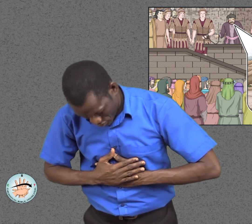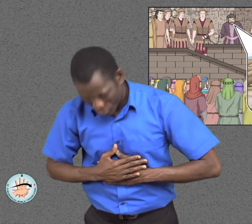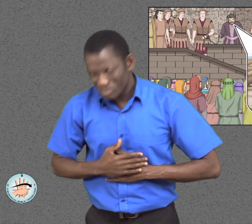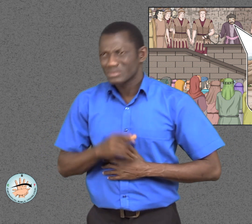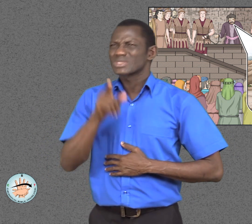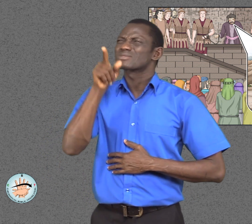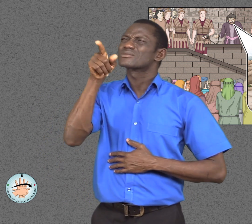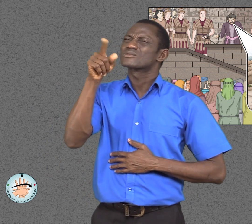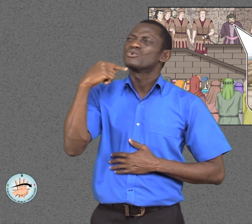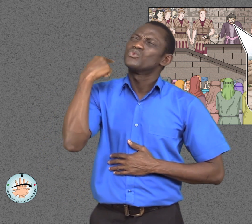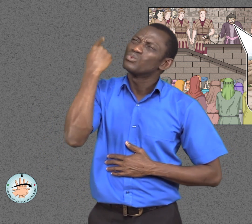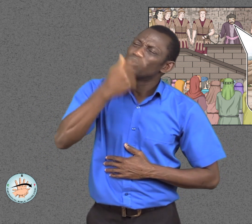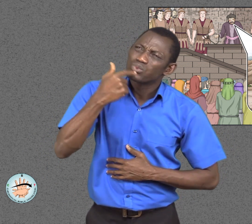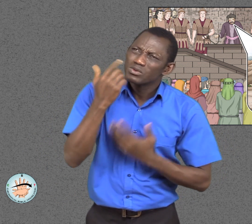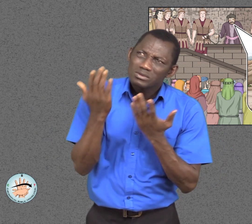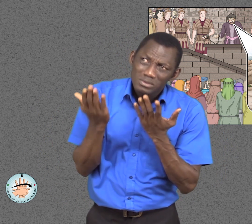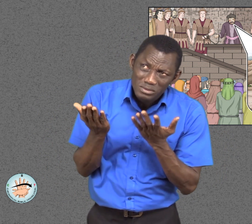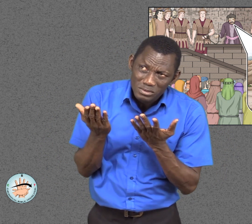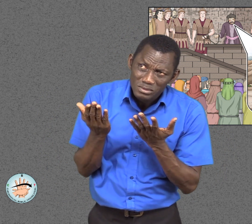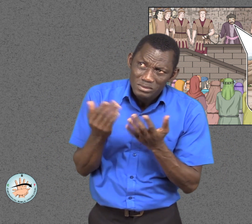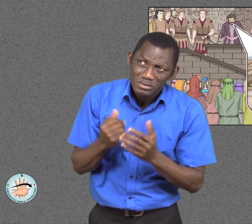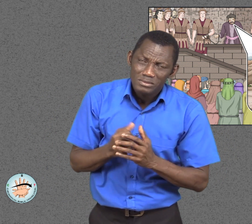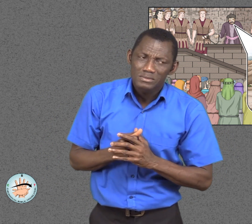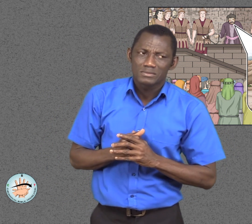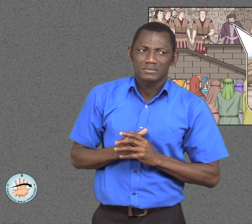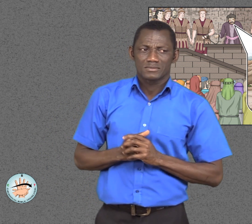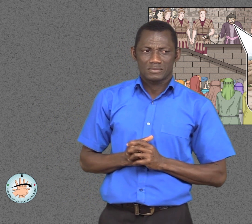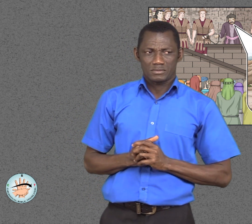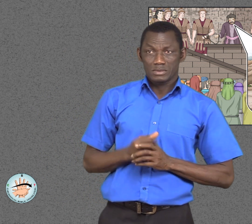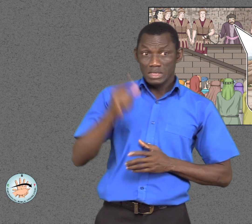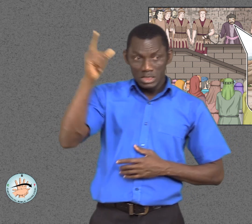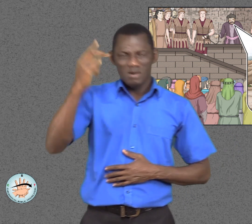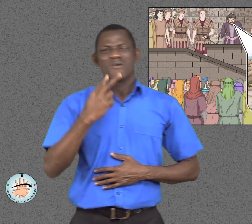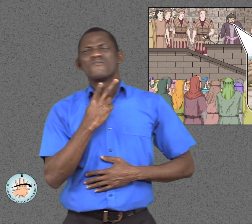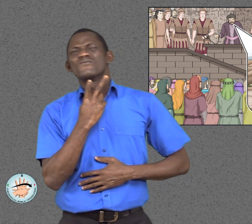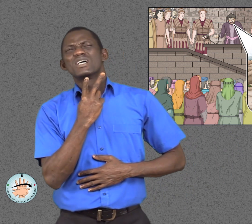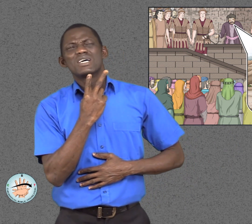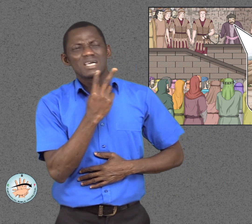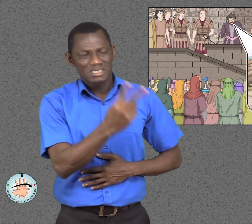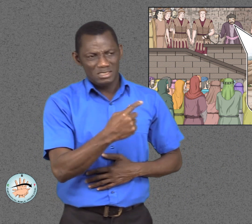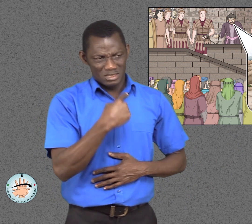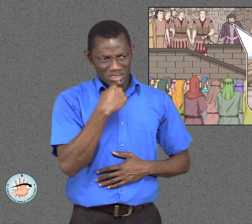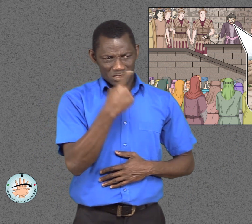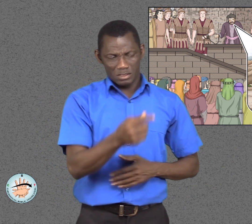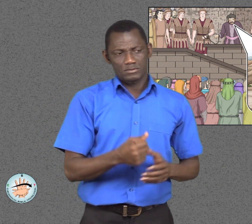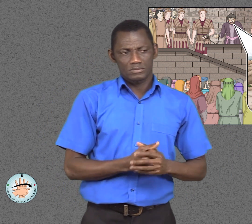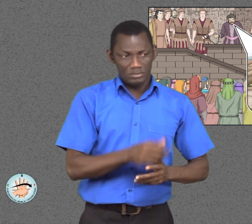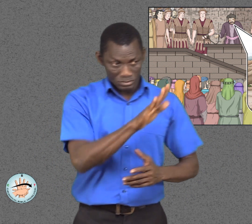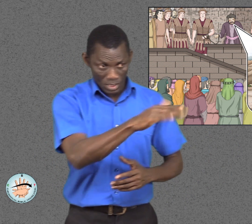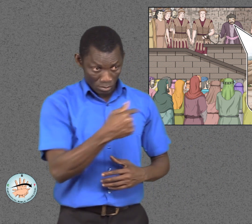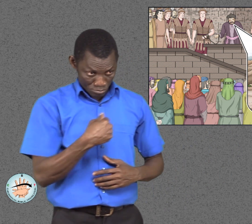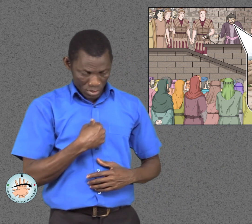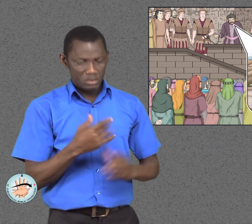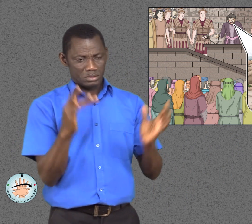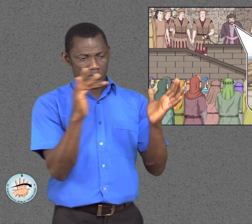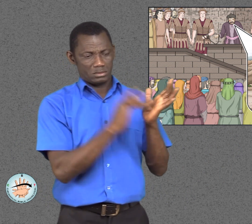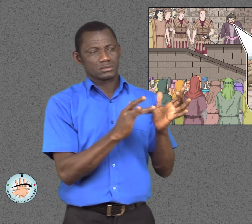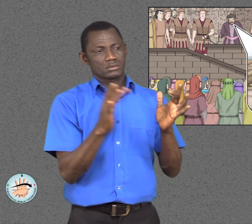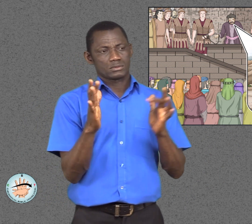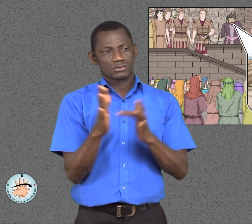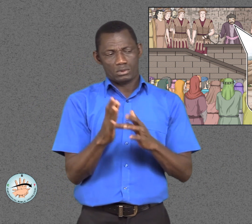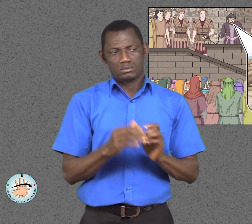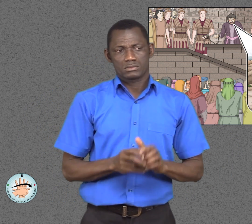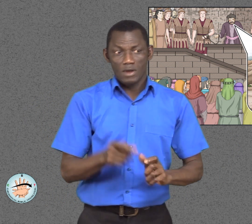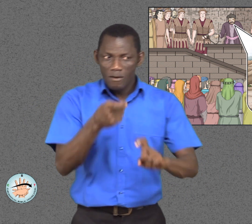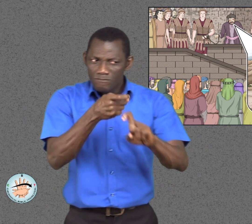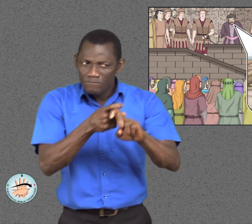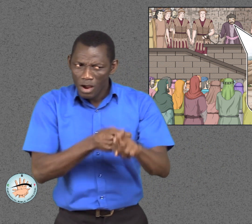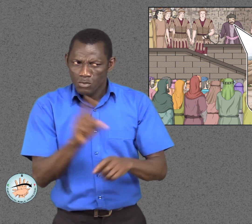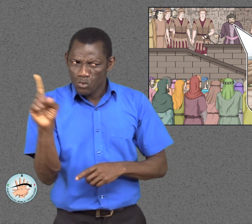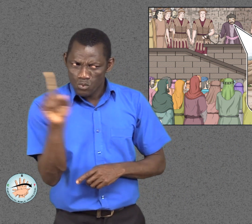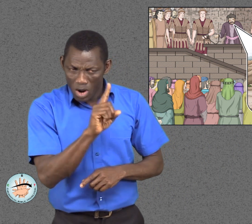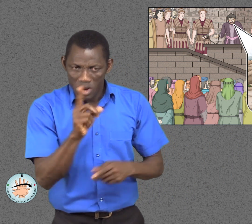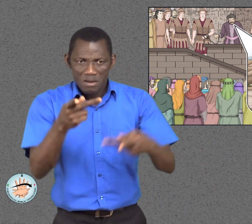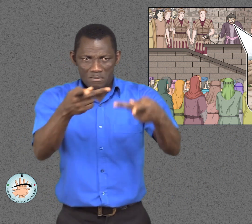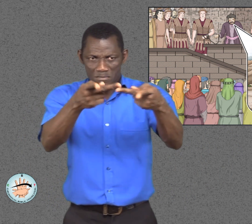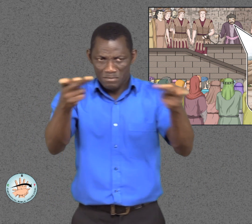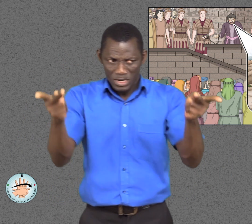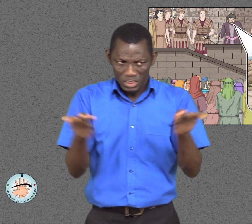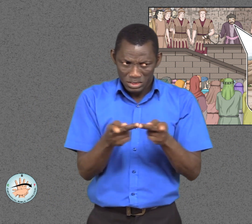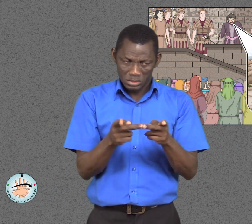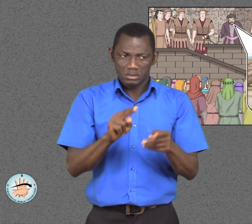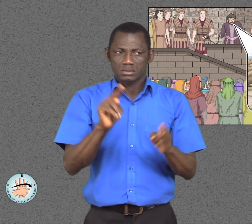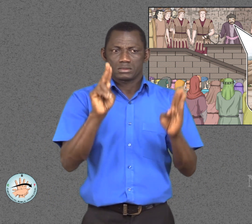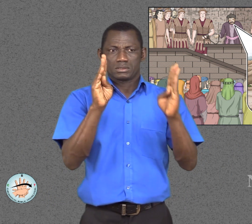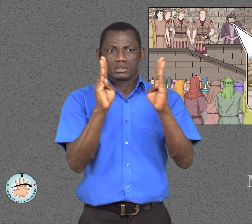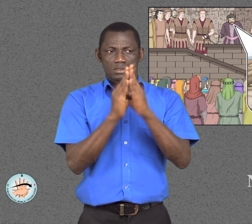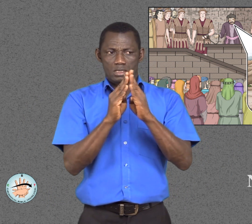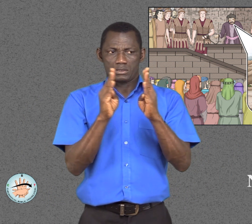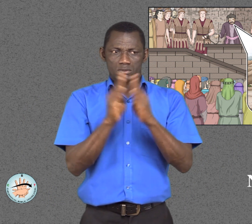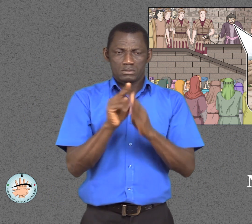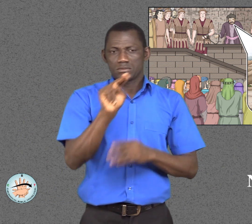‘Who are You, Lord?’ I asked.